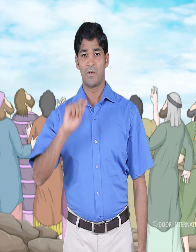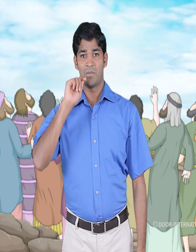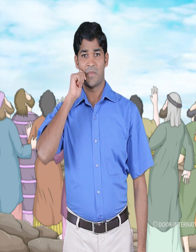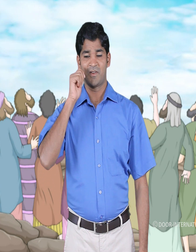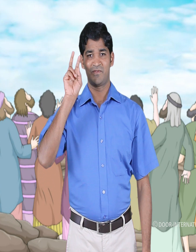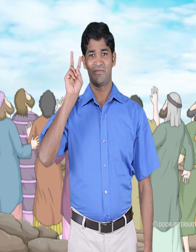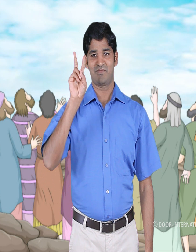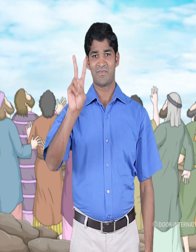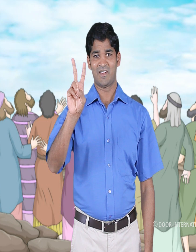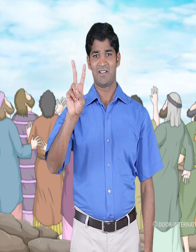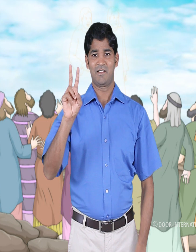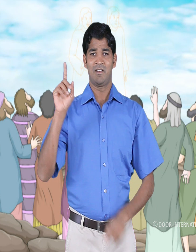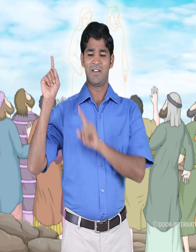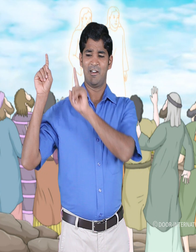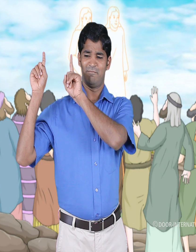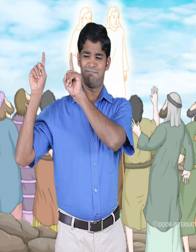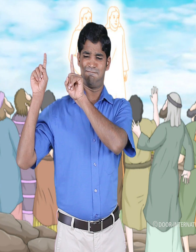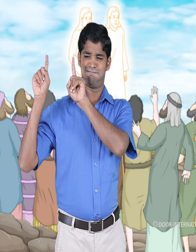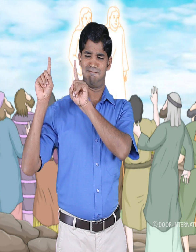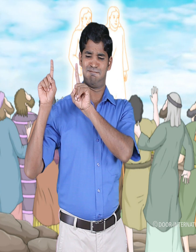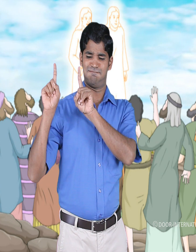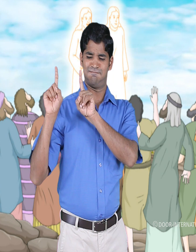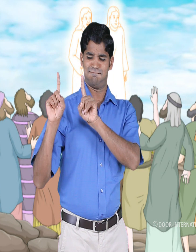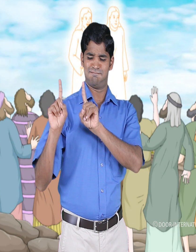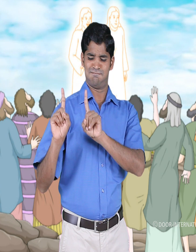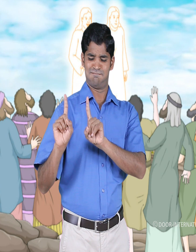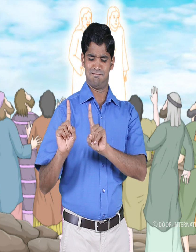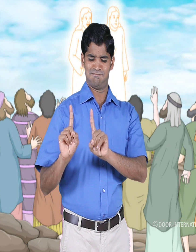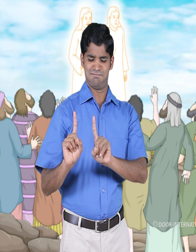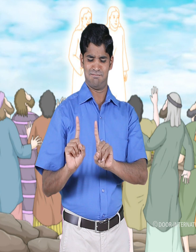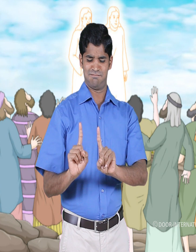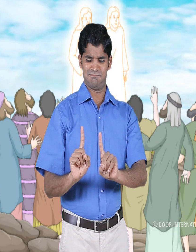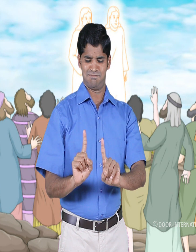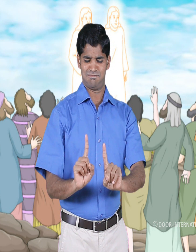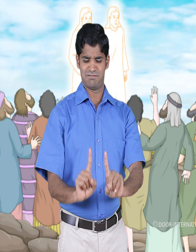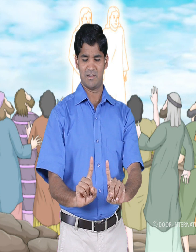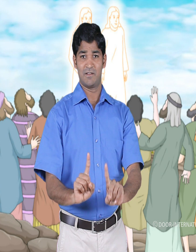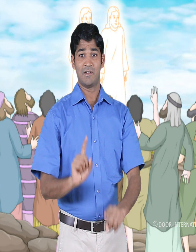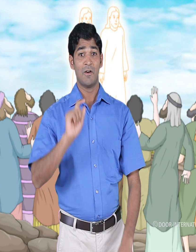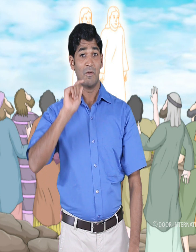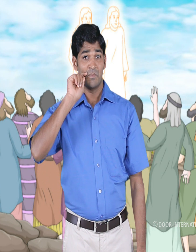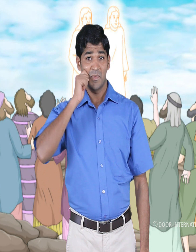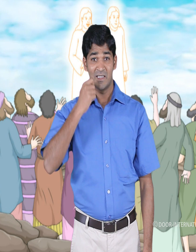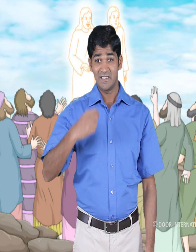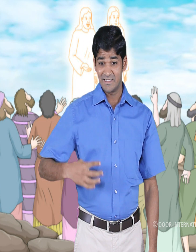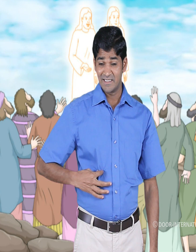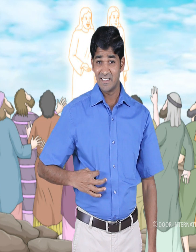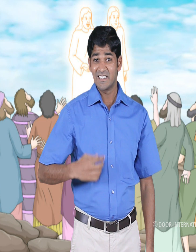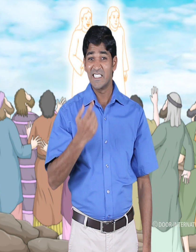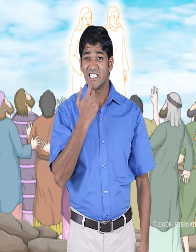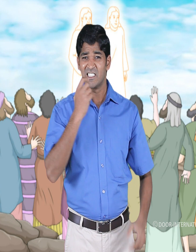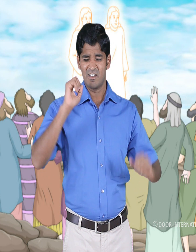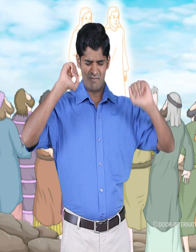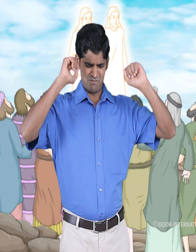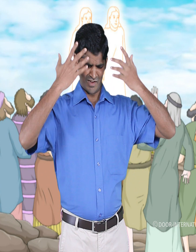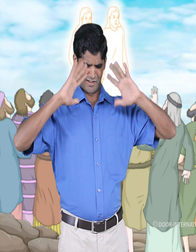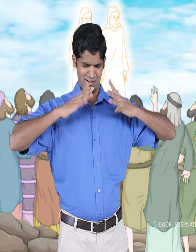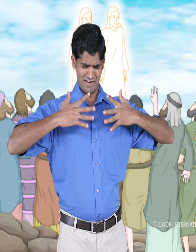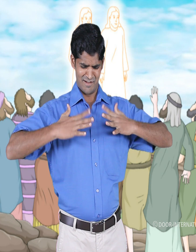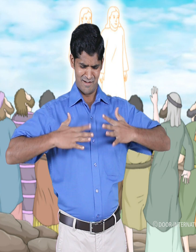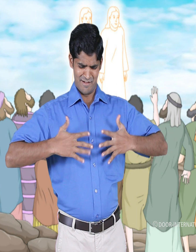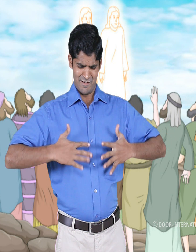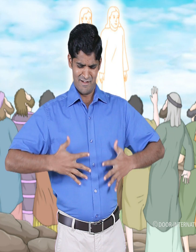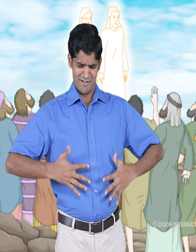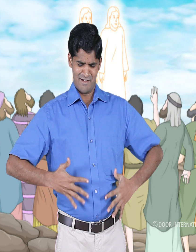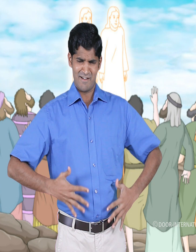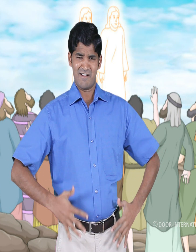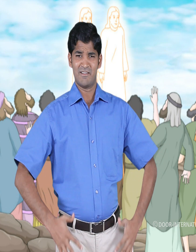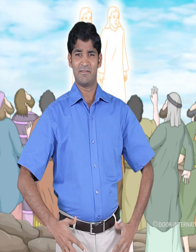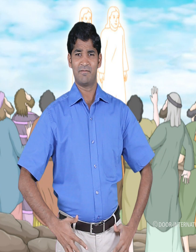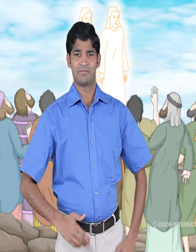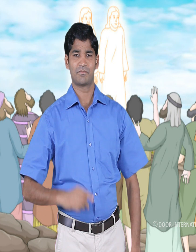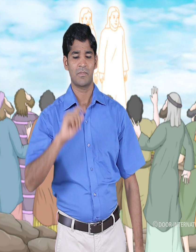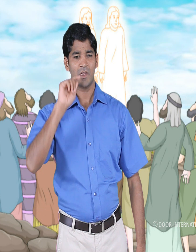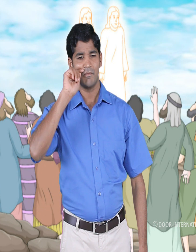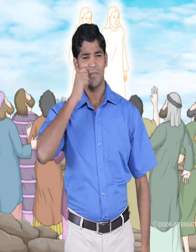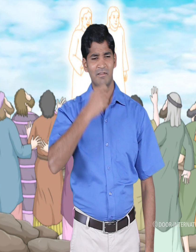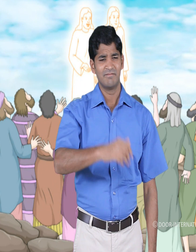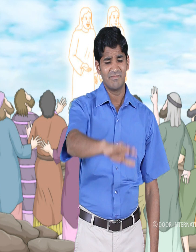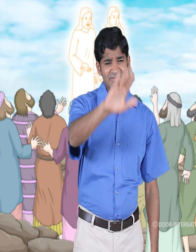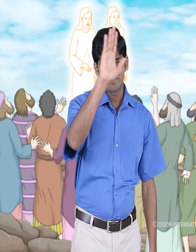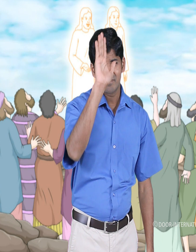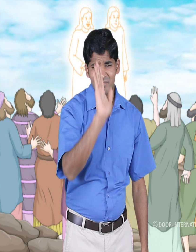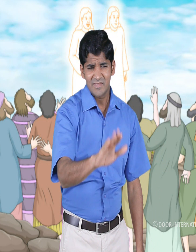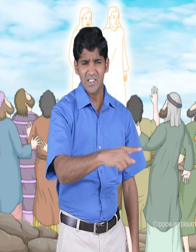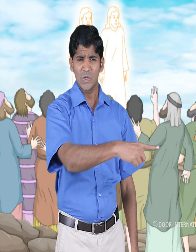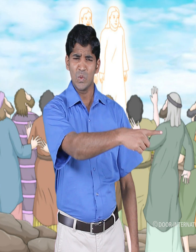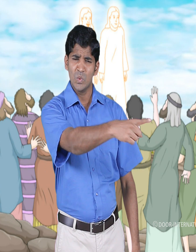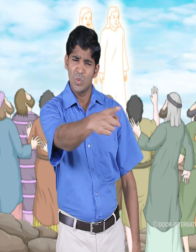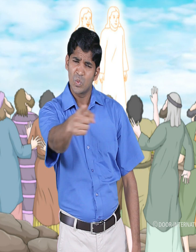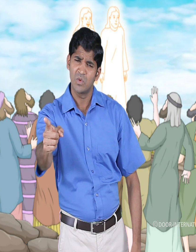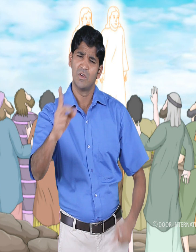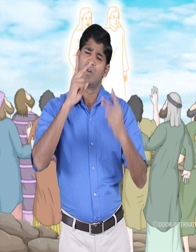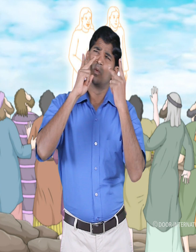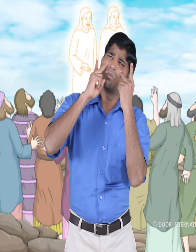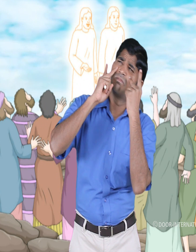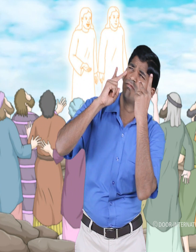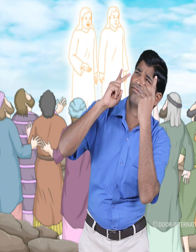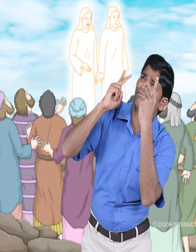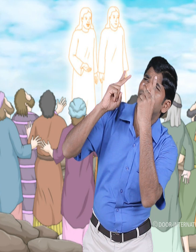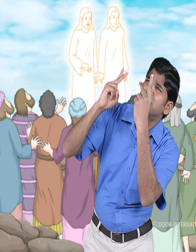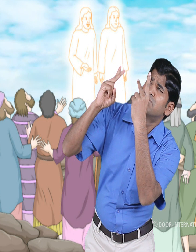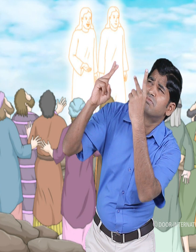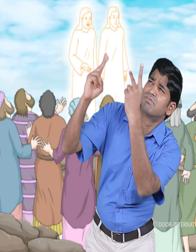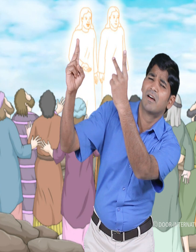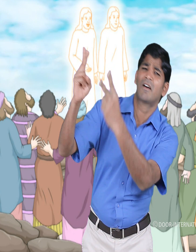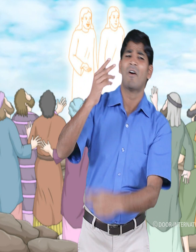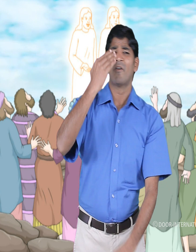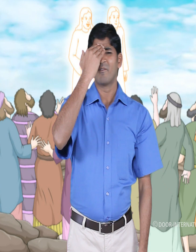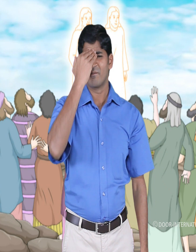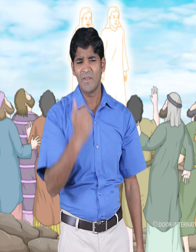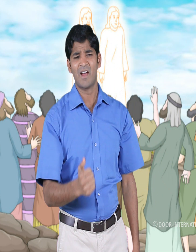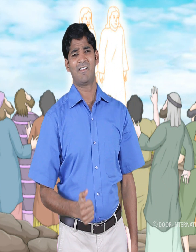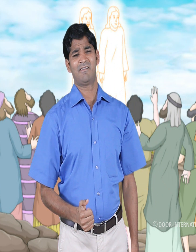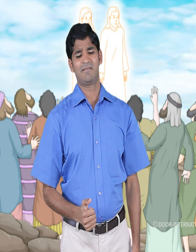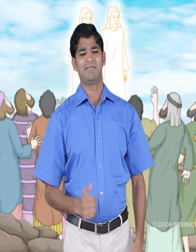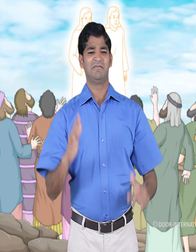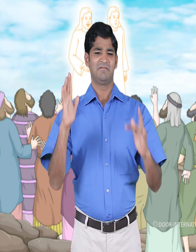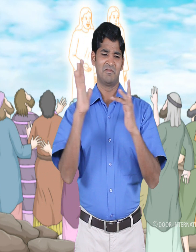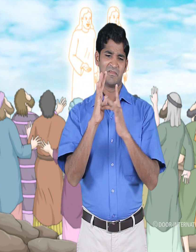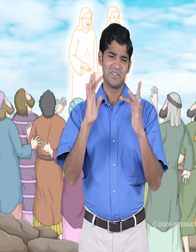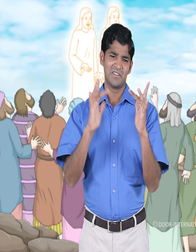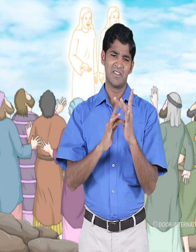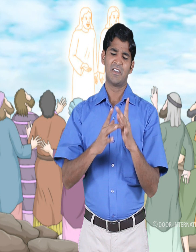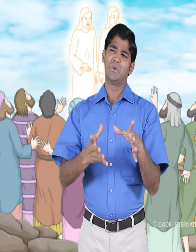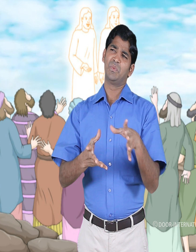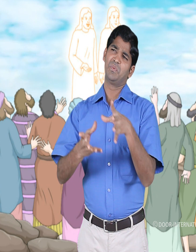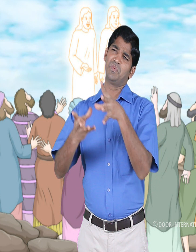They were looking intently into the sky as He was going, when suddenly two men dressed in white stood beside them.